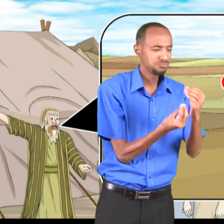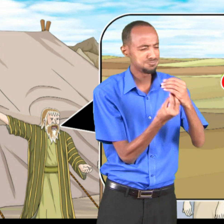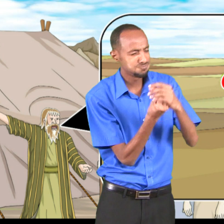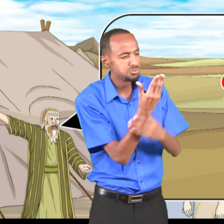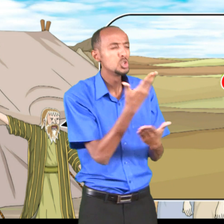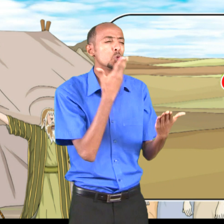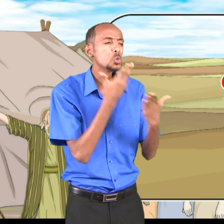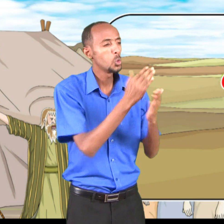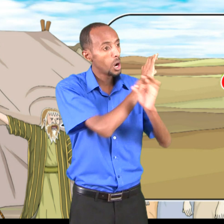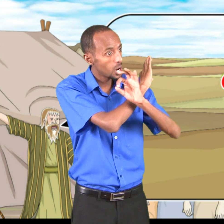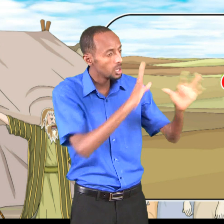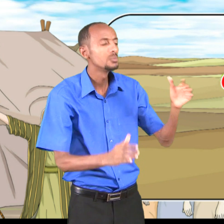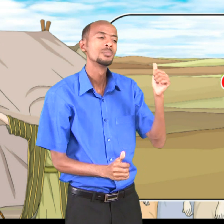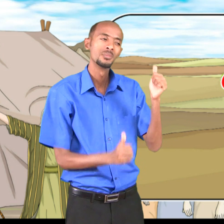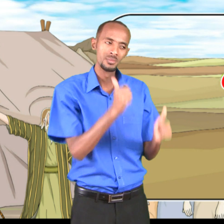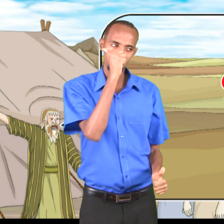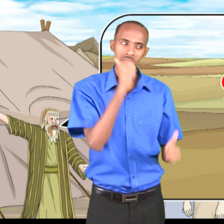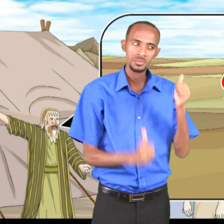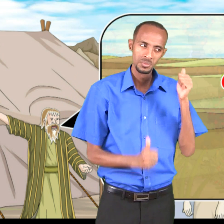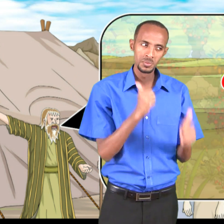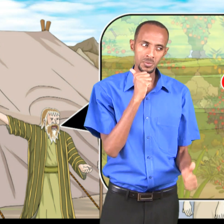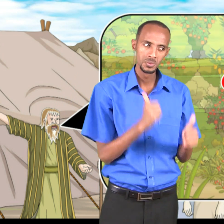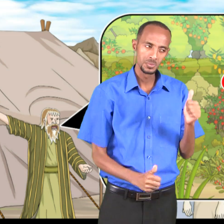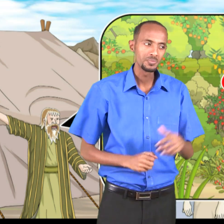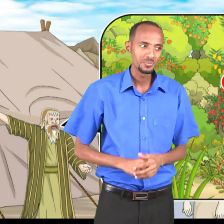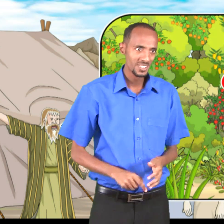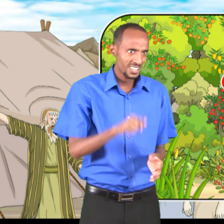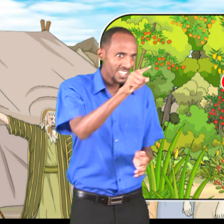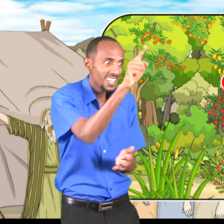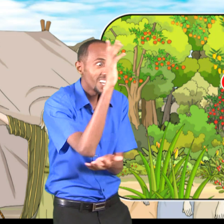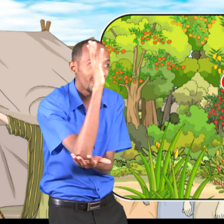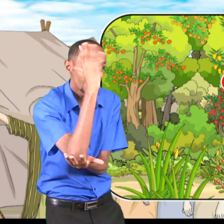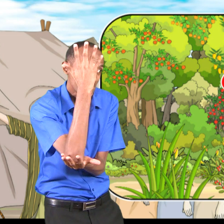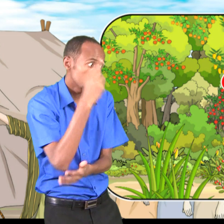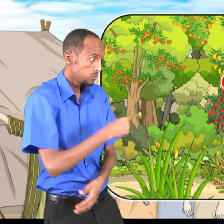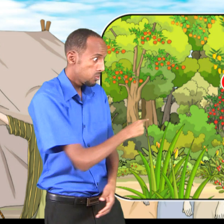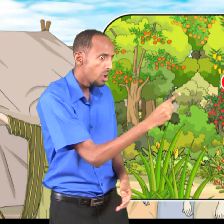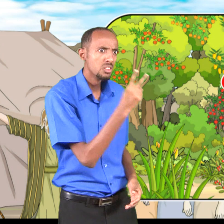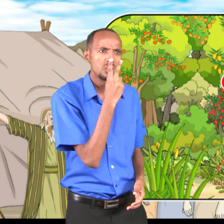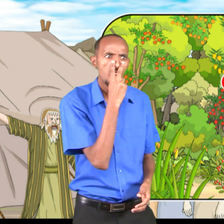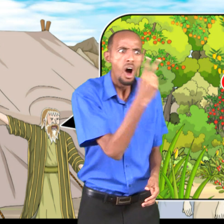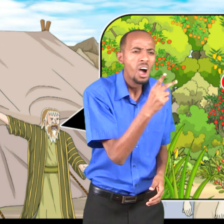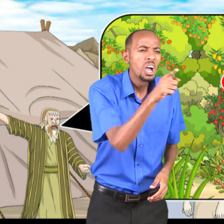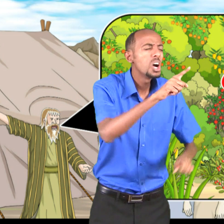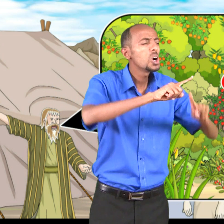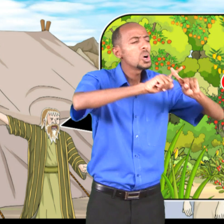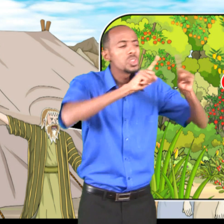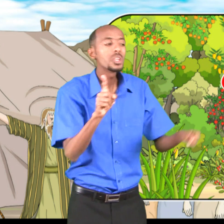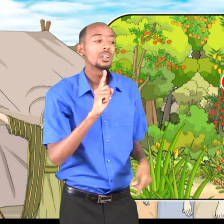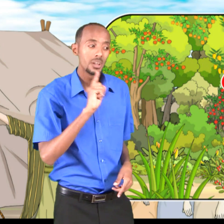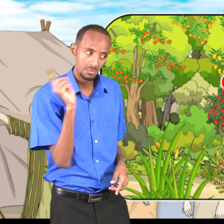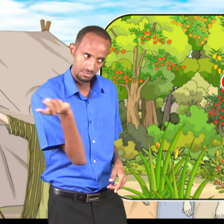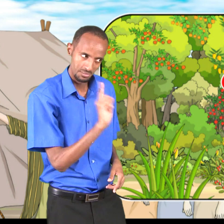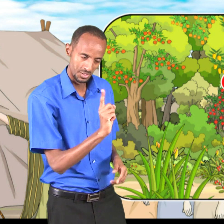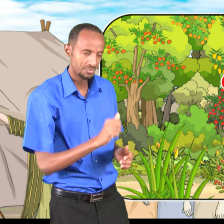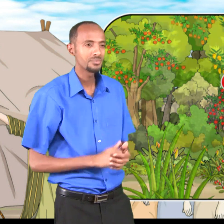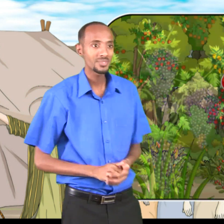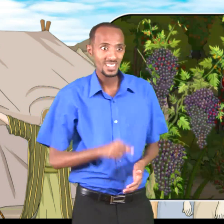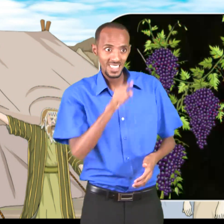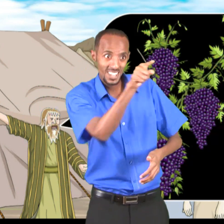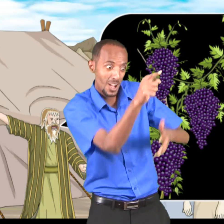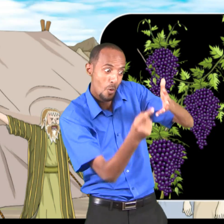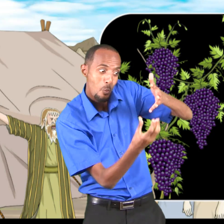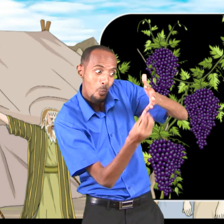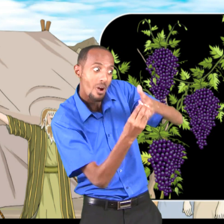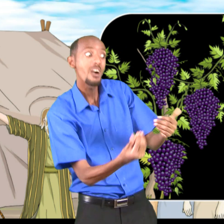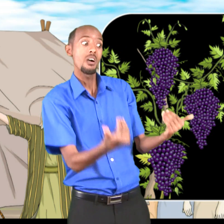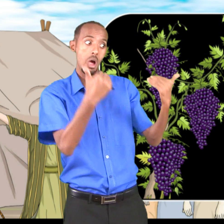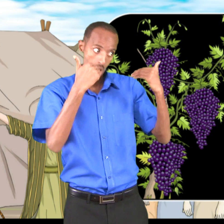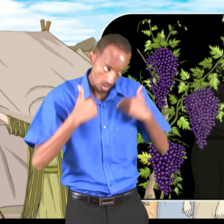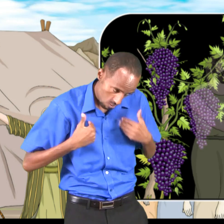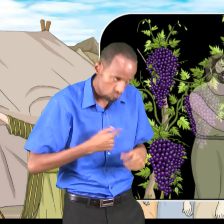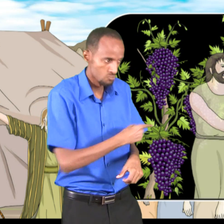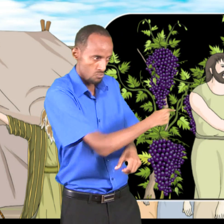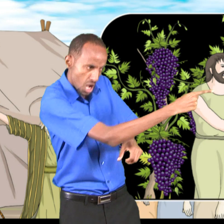Are there trees in it or not?